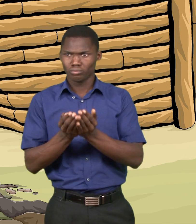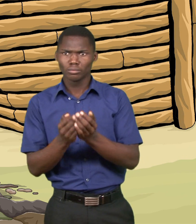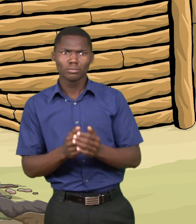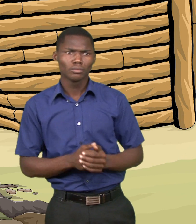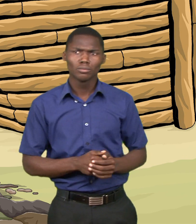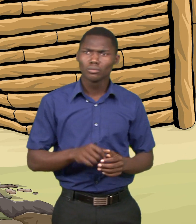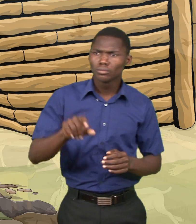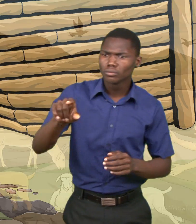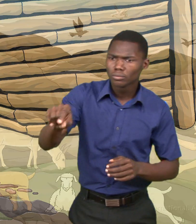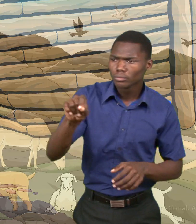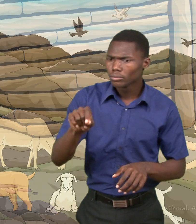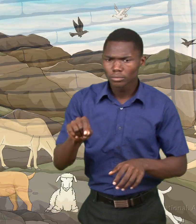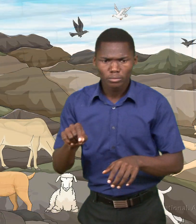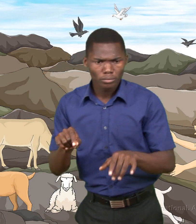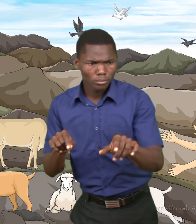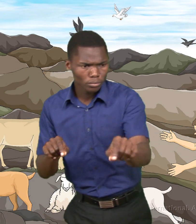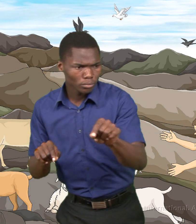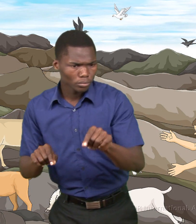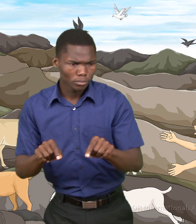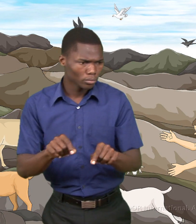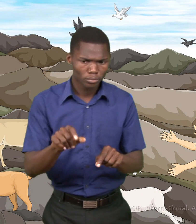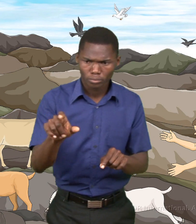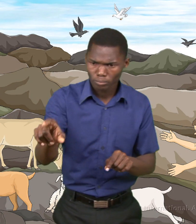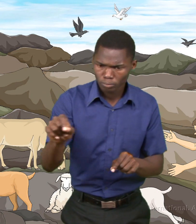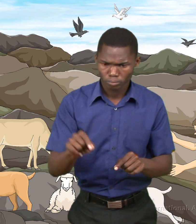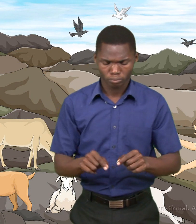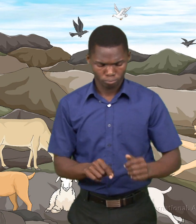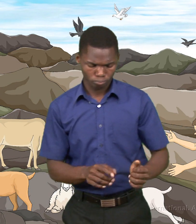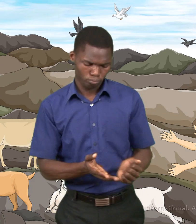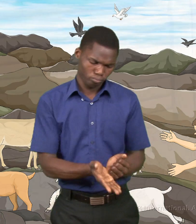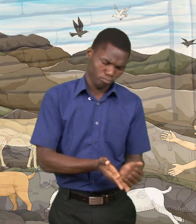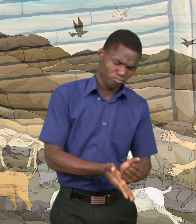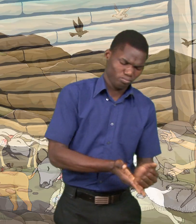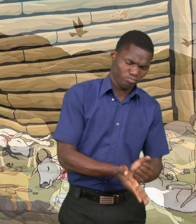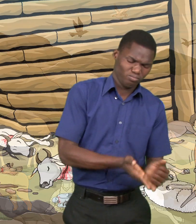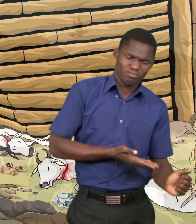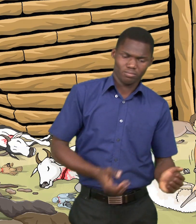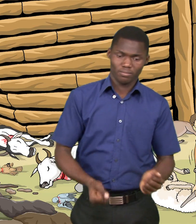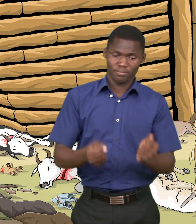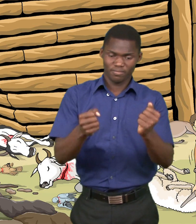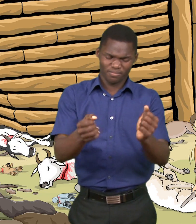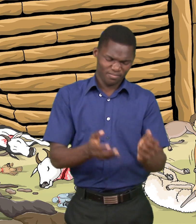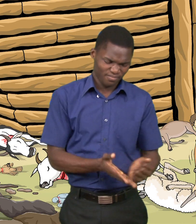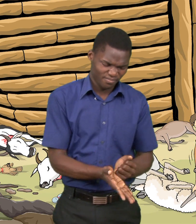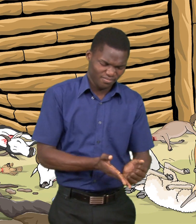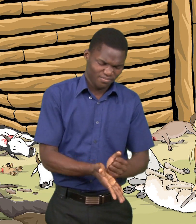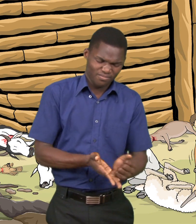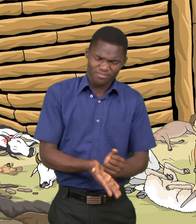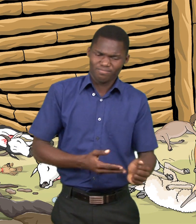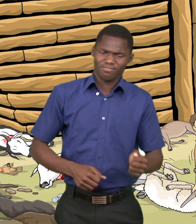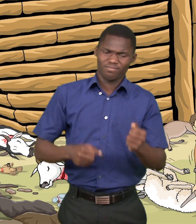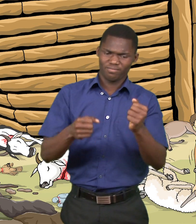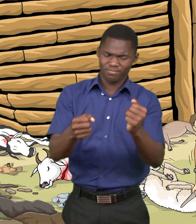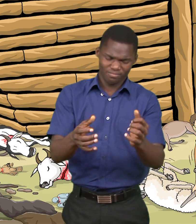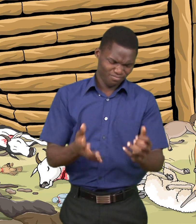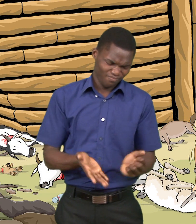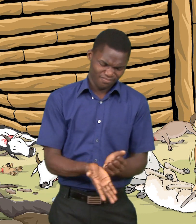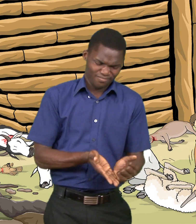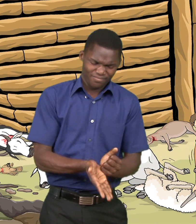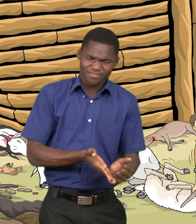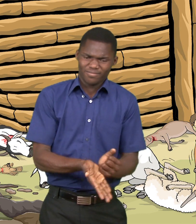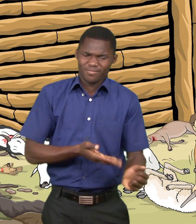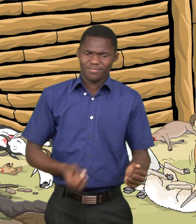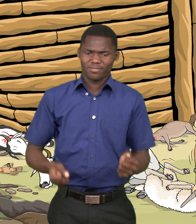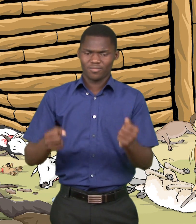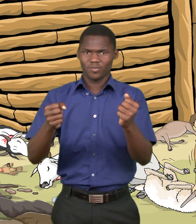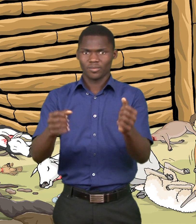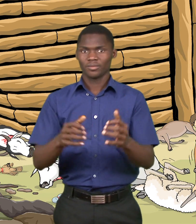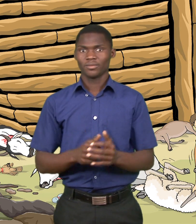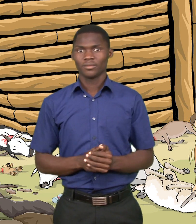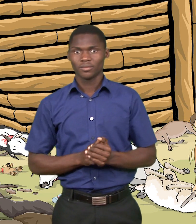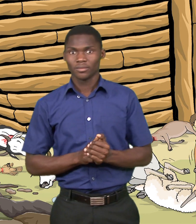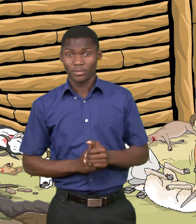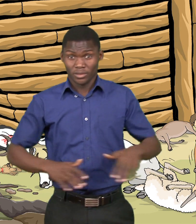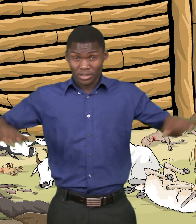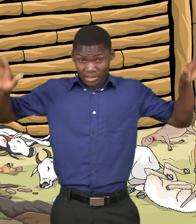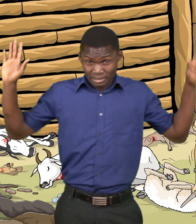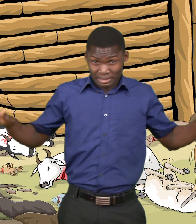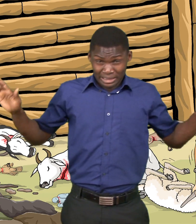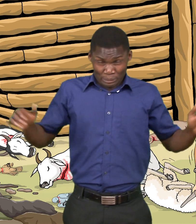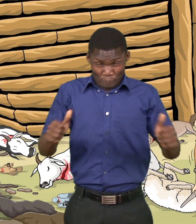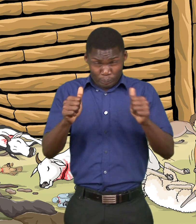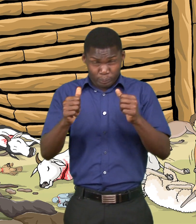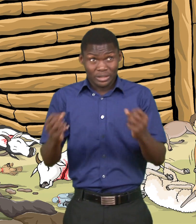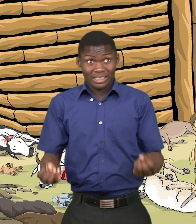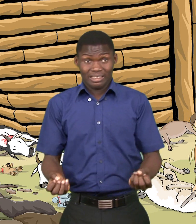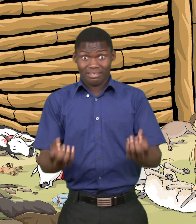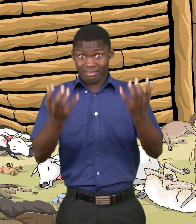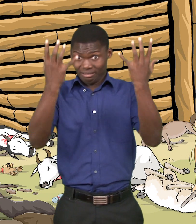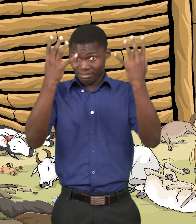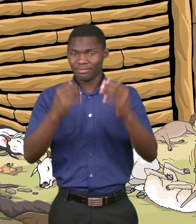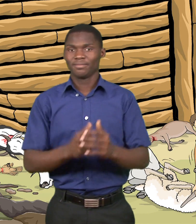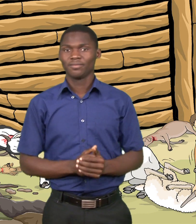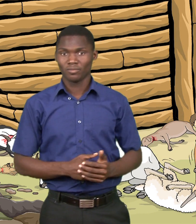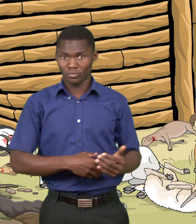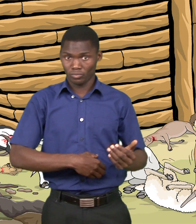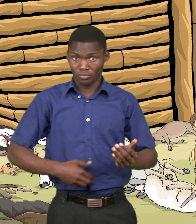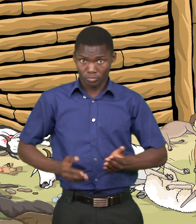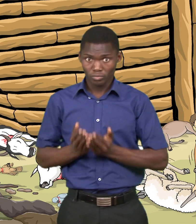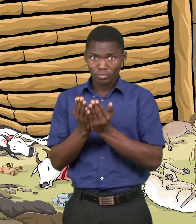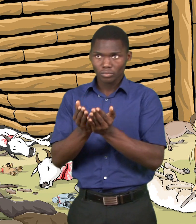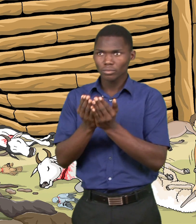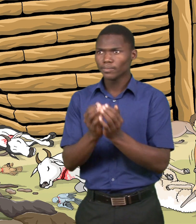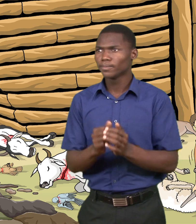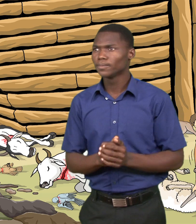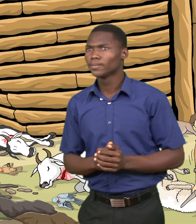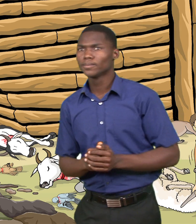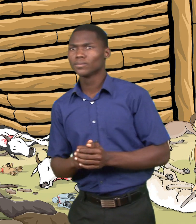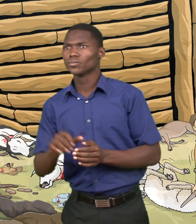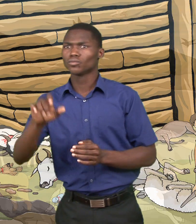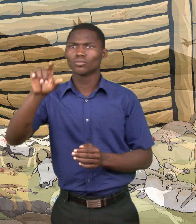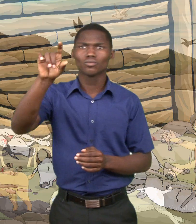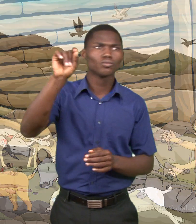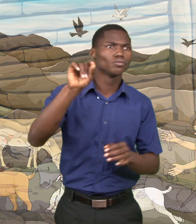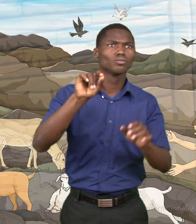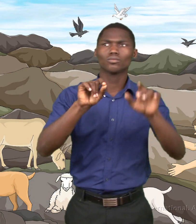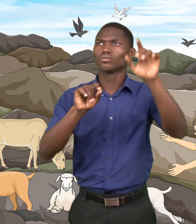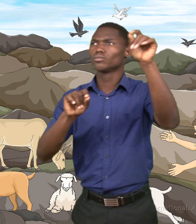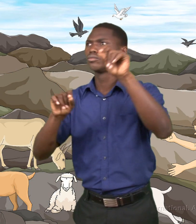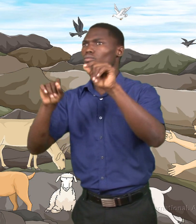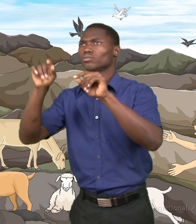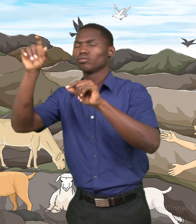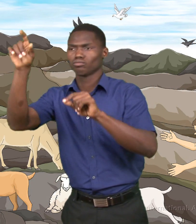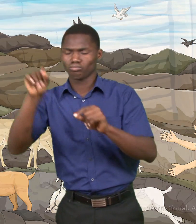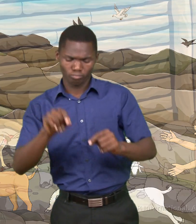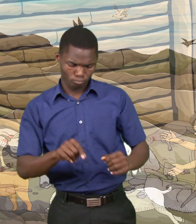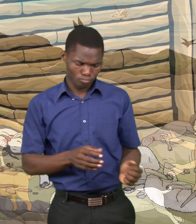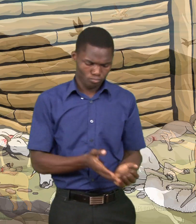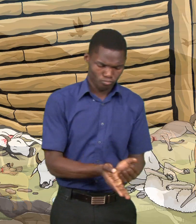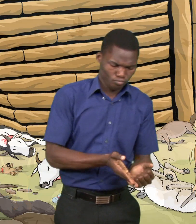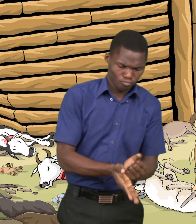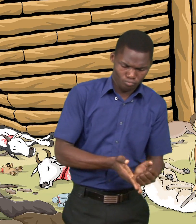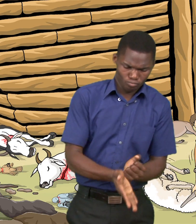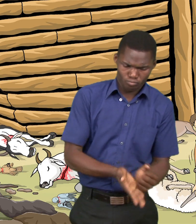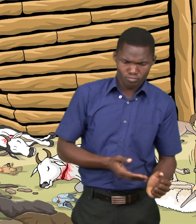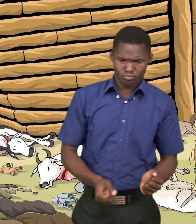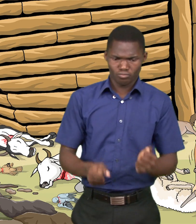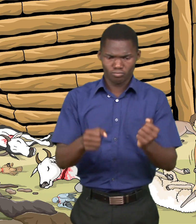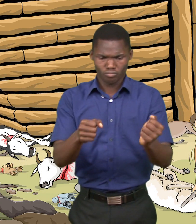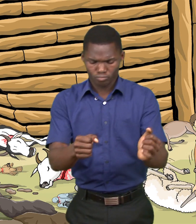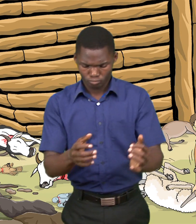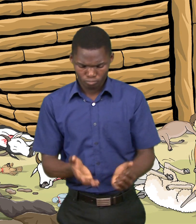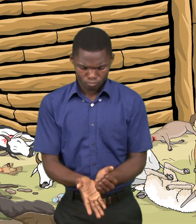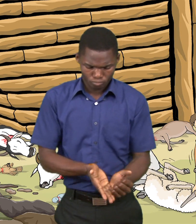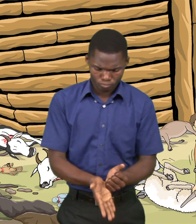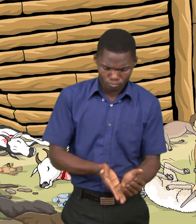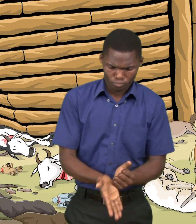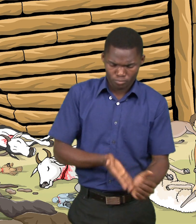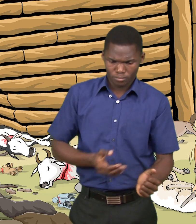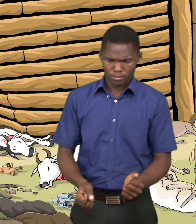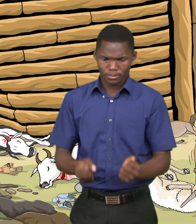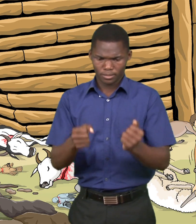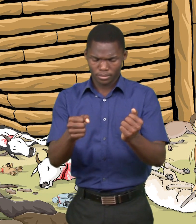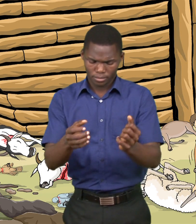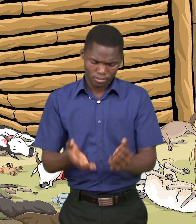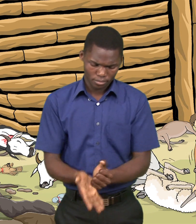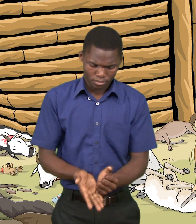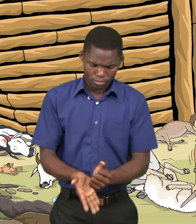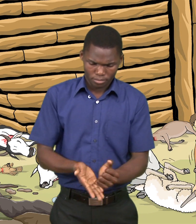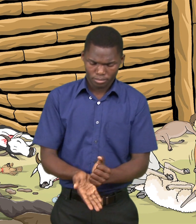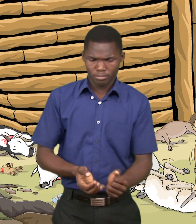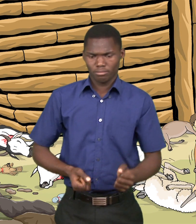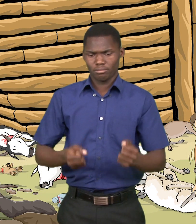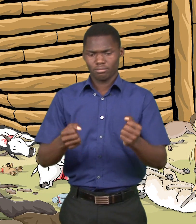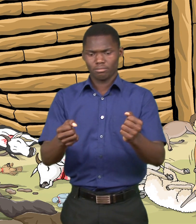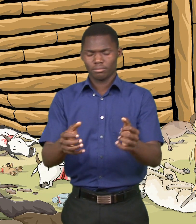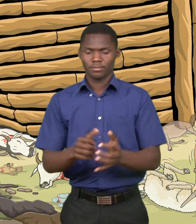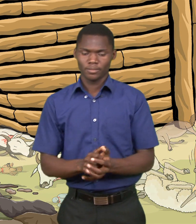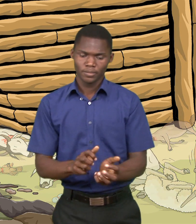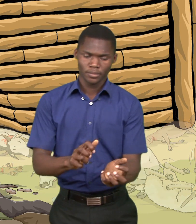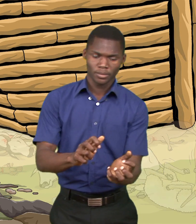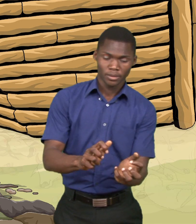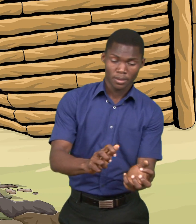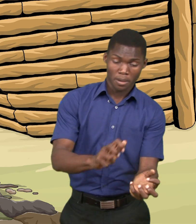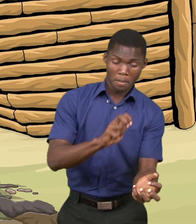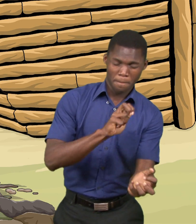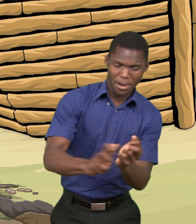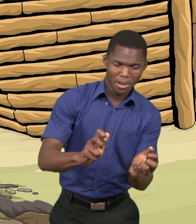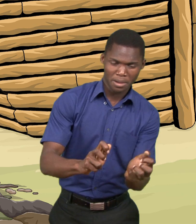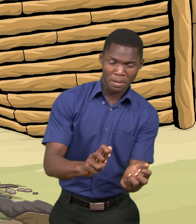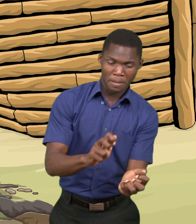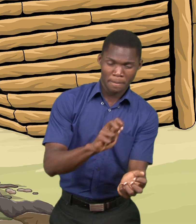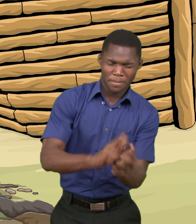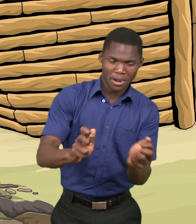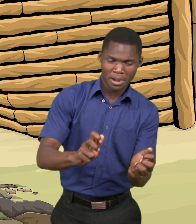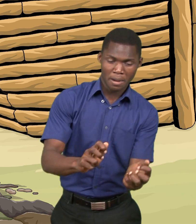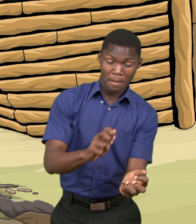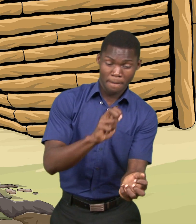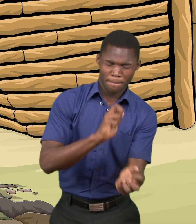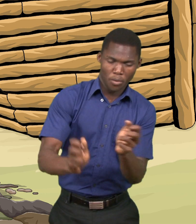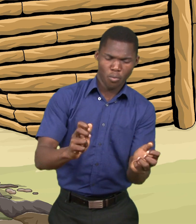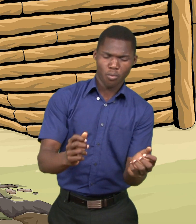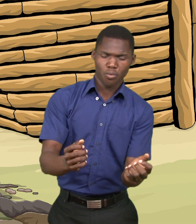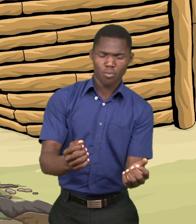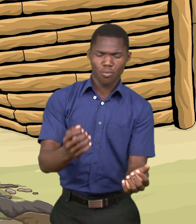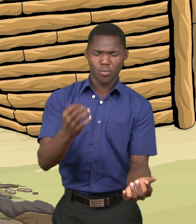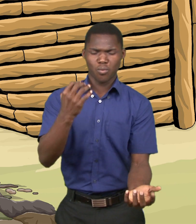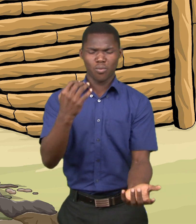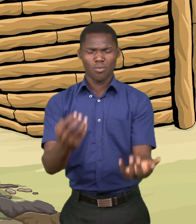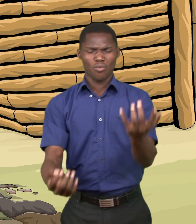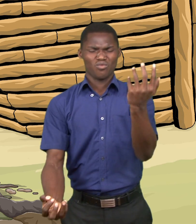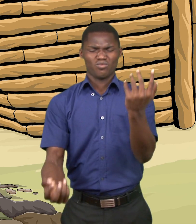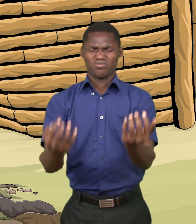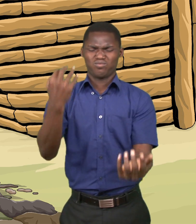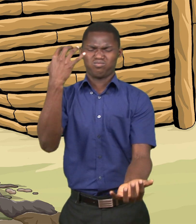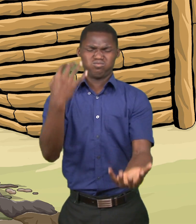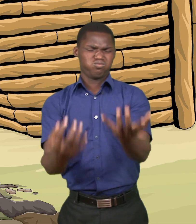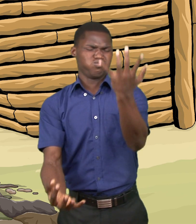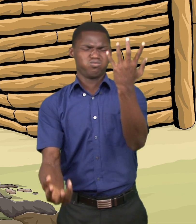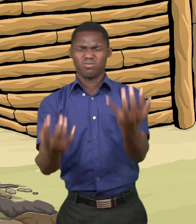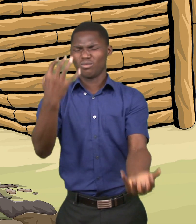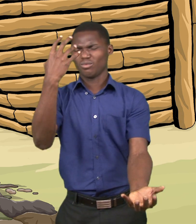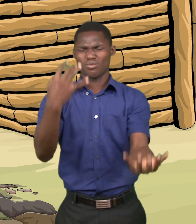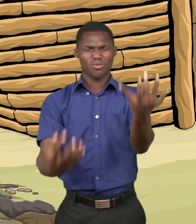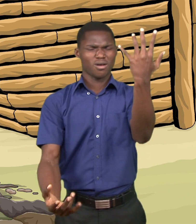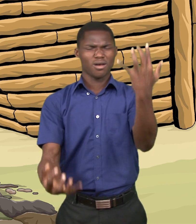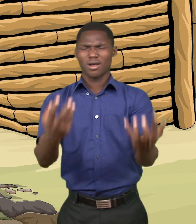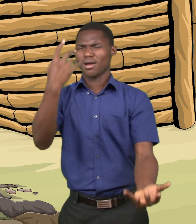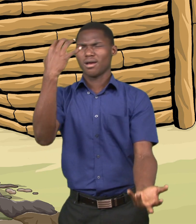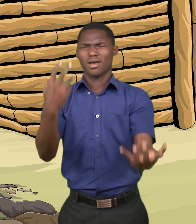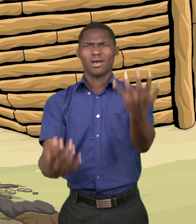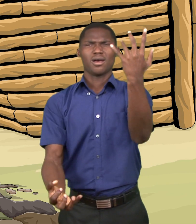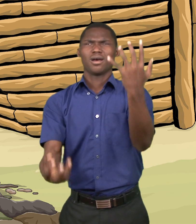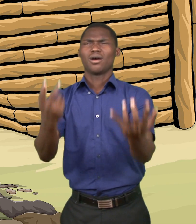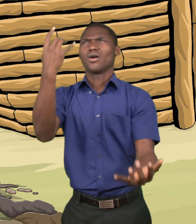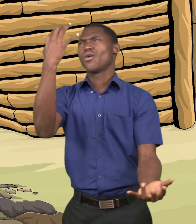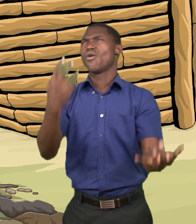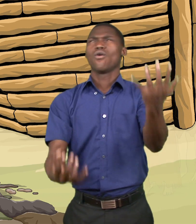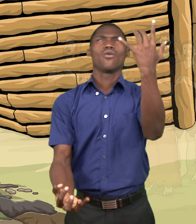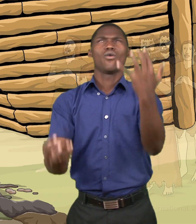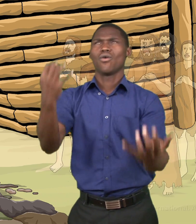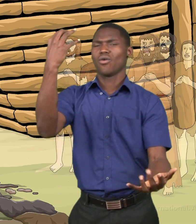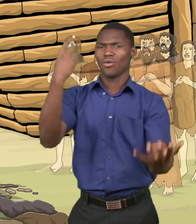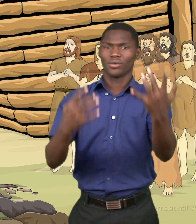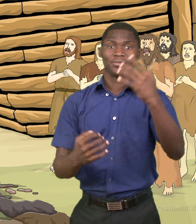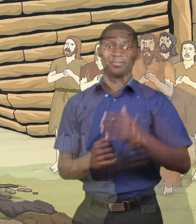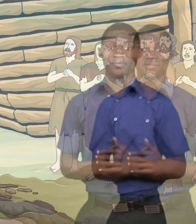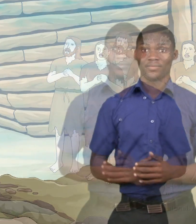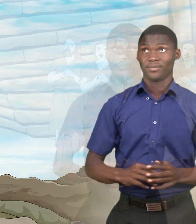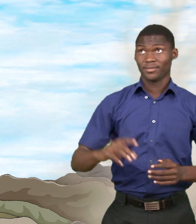And taking from every kind of clean animal and clean bird, he offered burnt offerings on the altar.